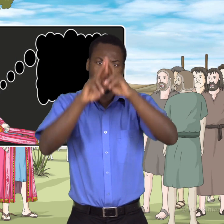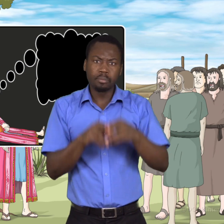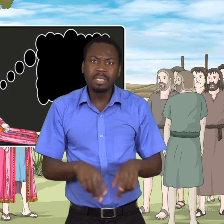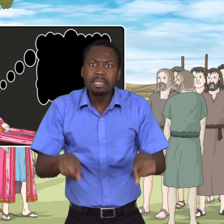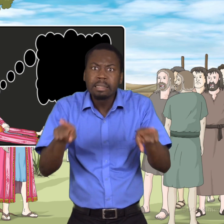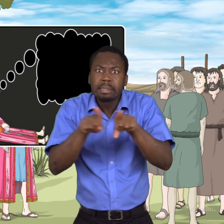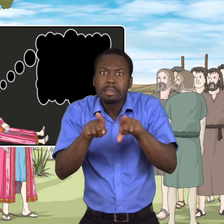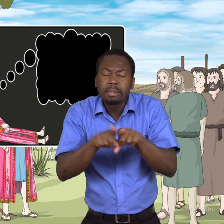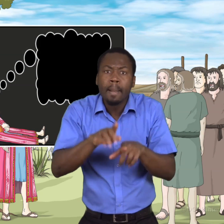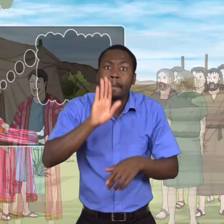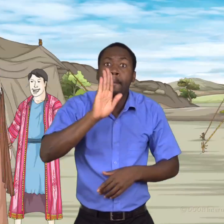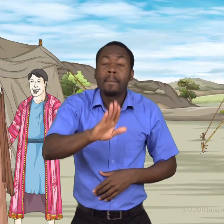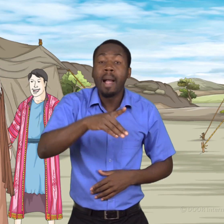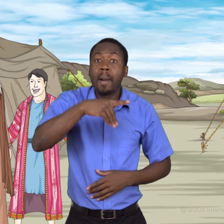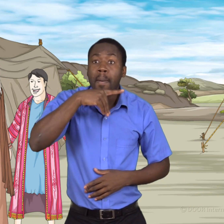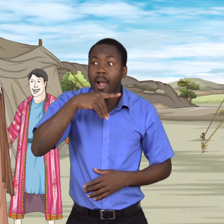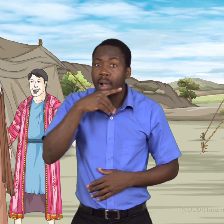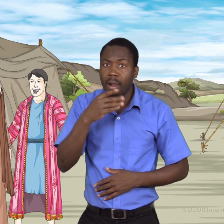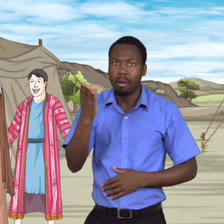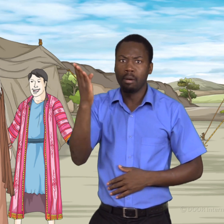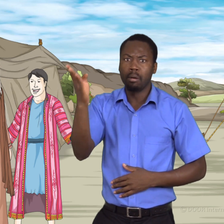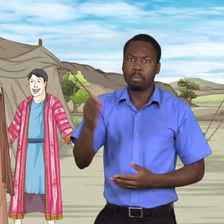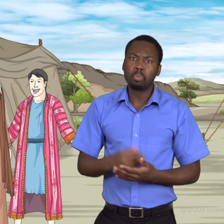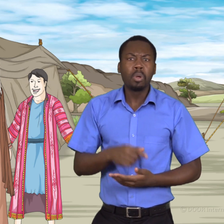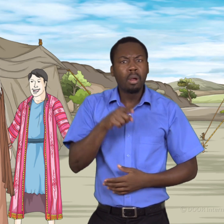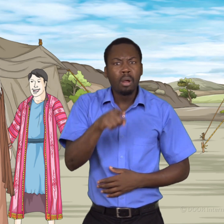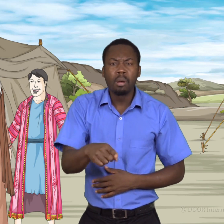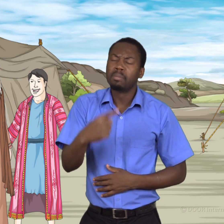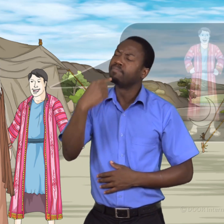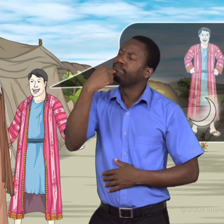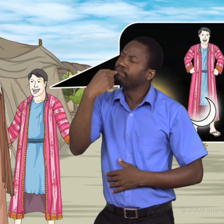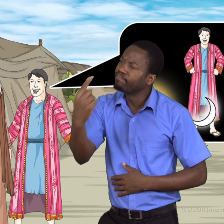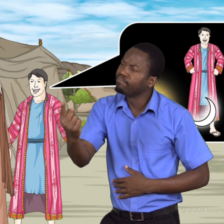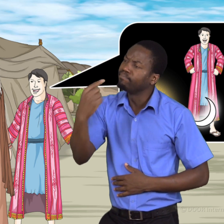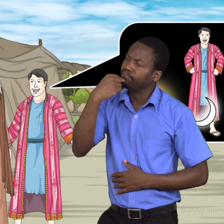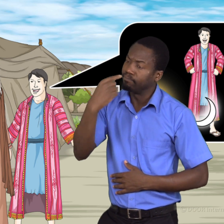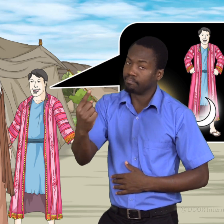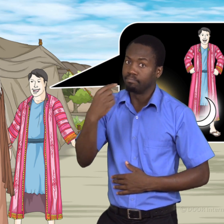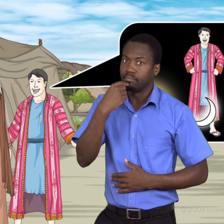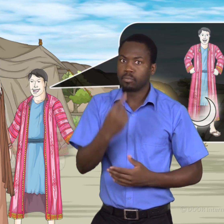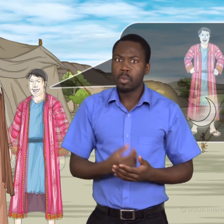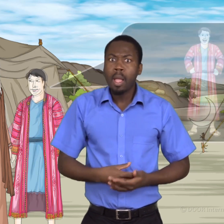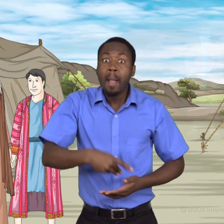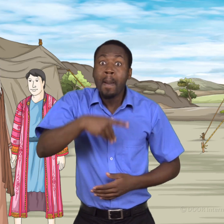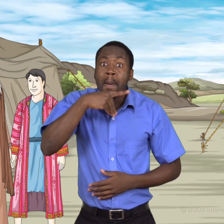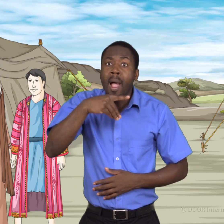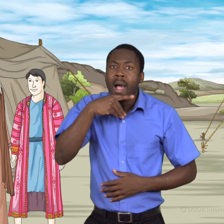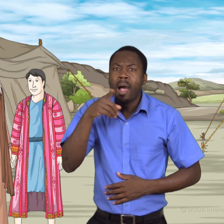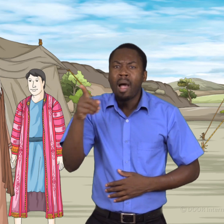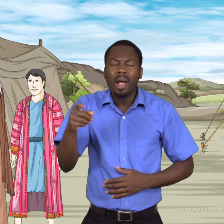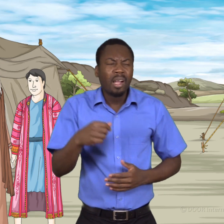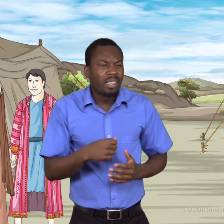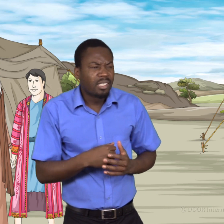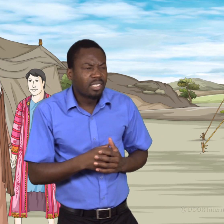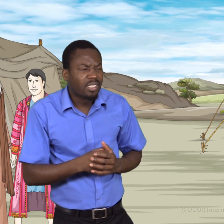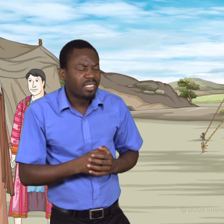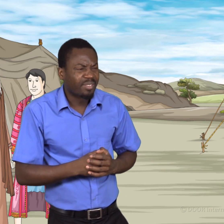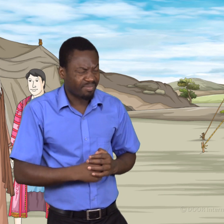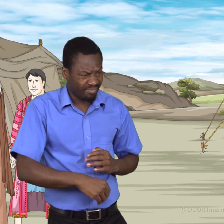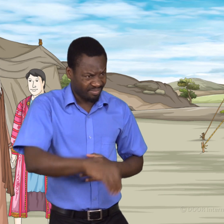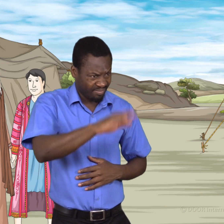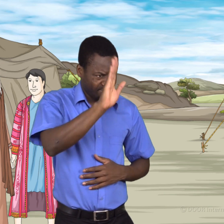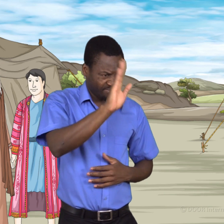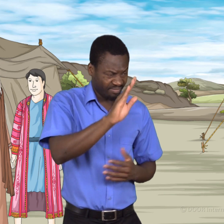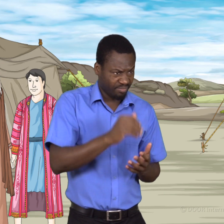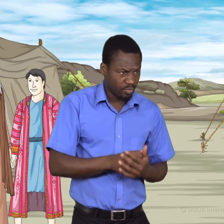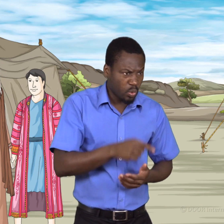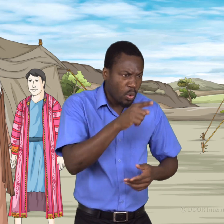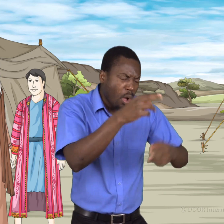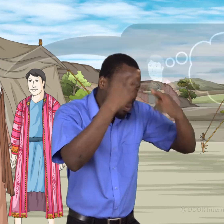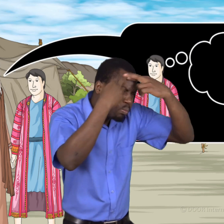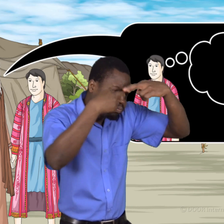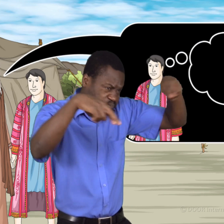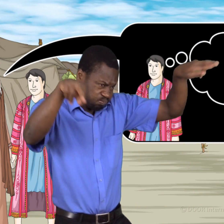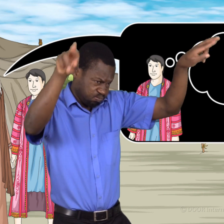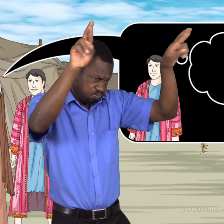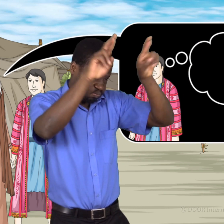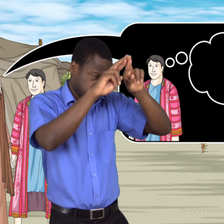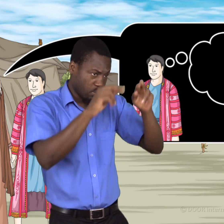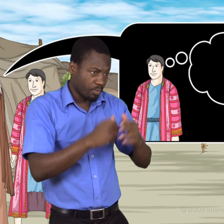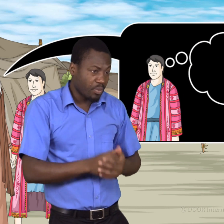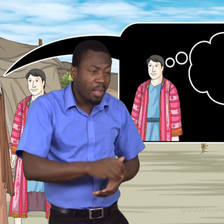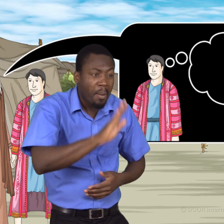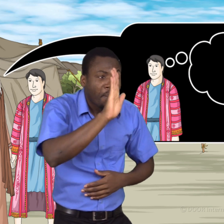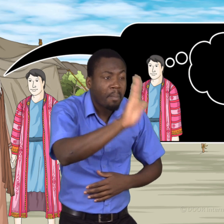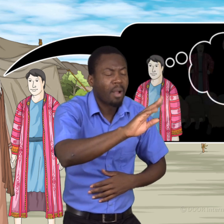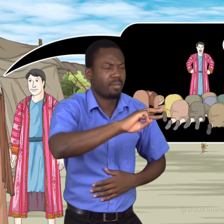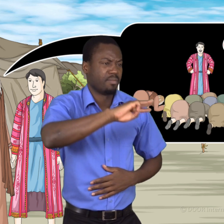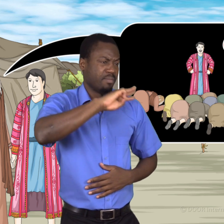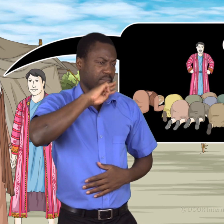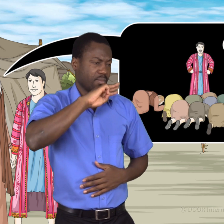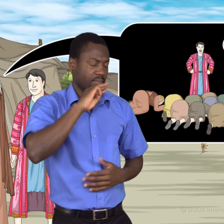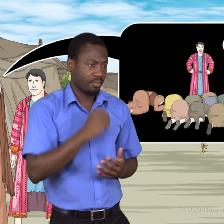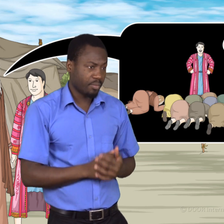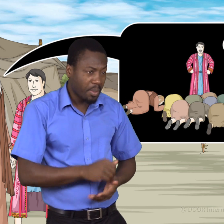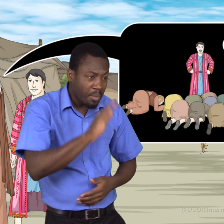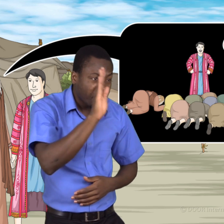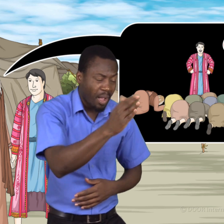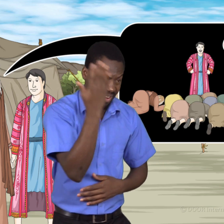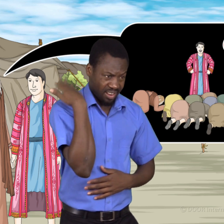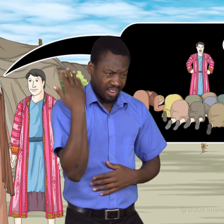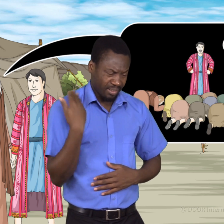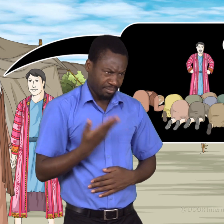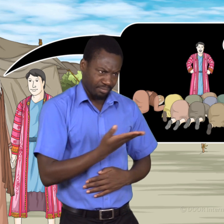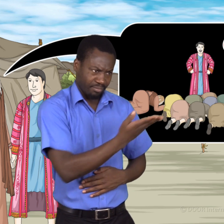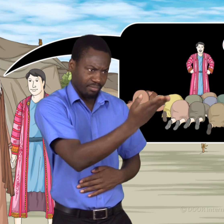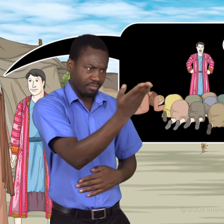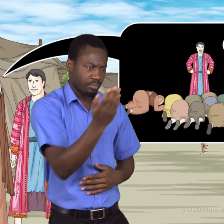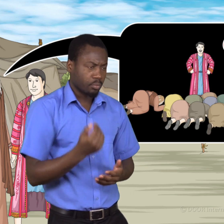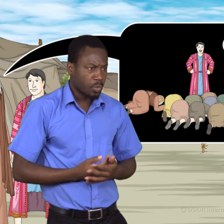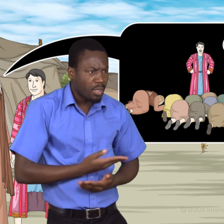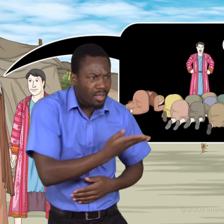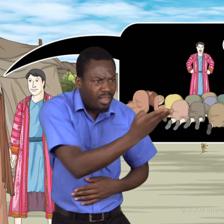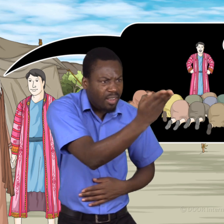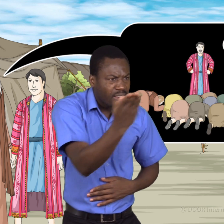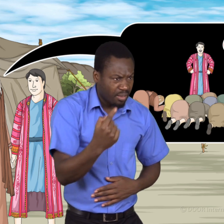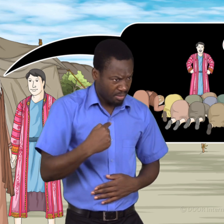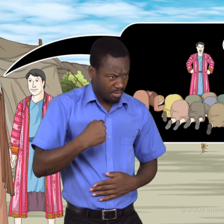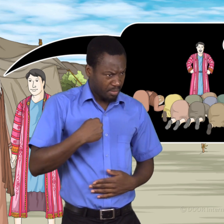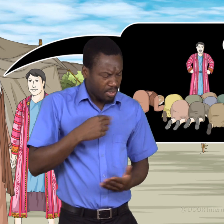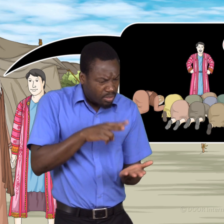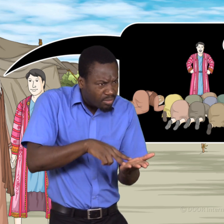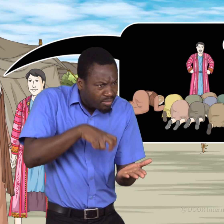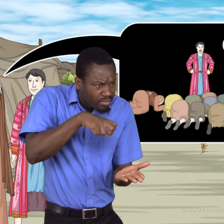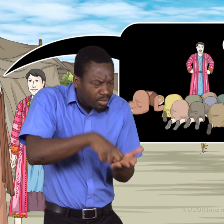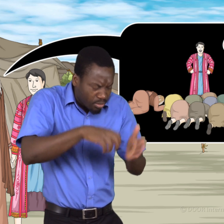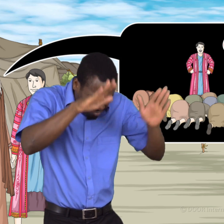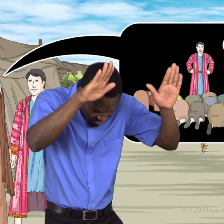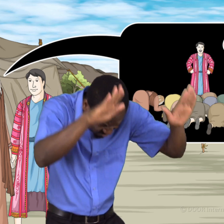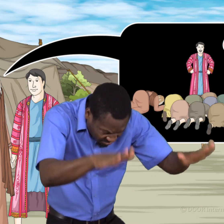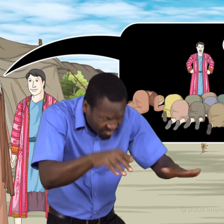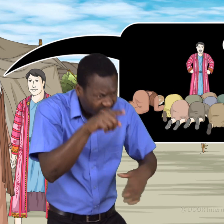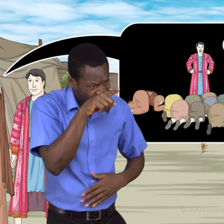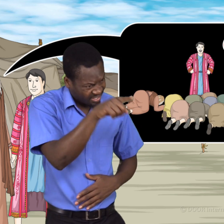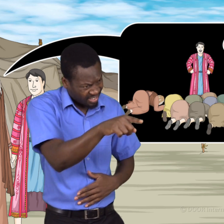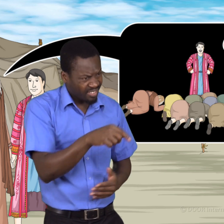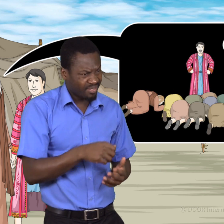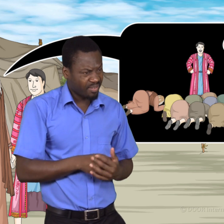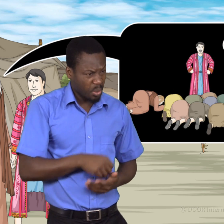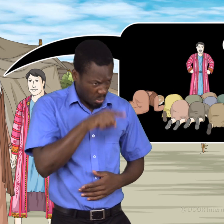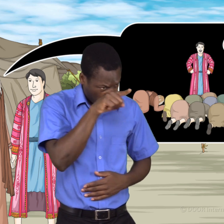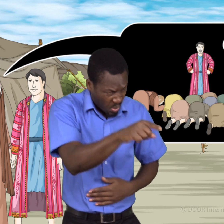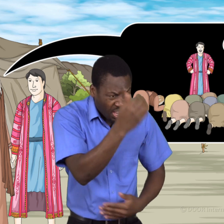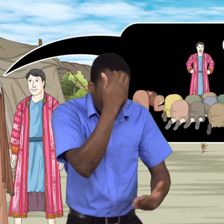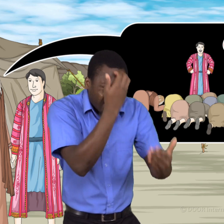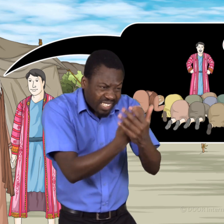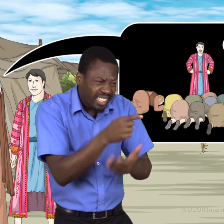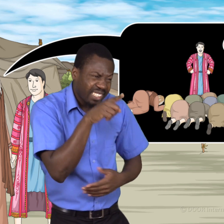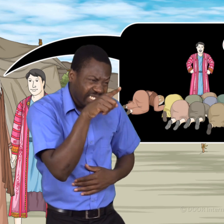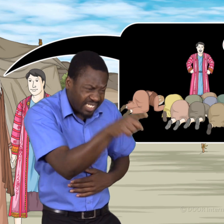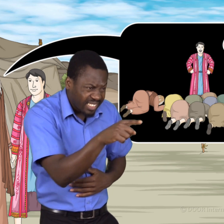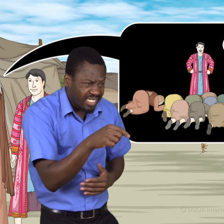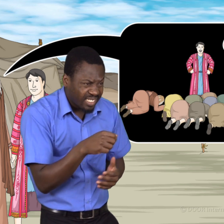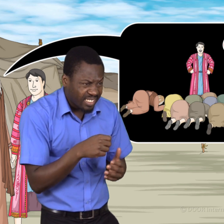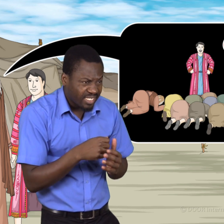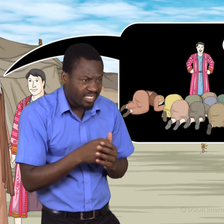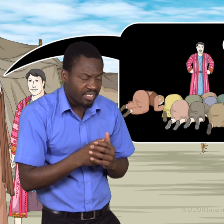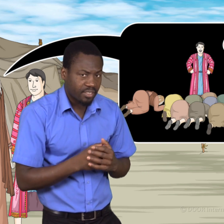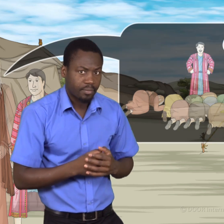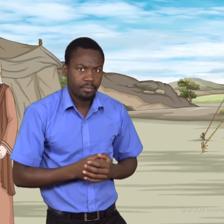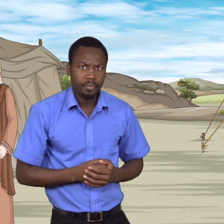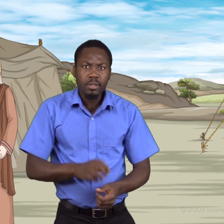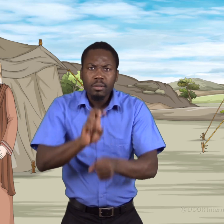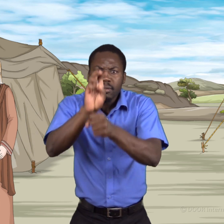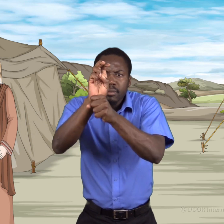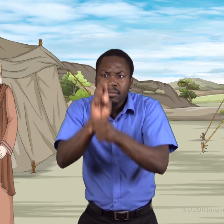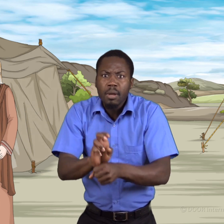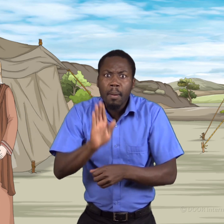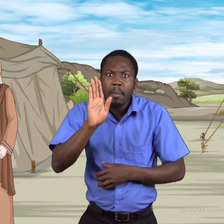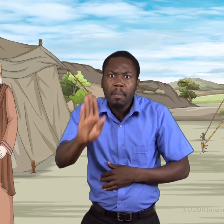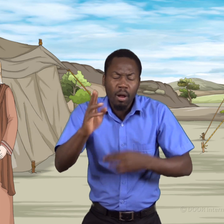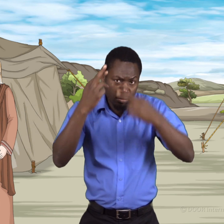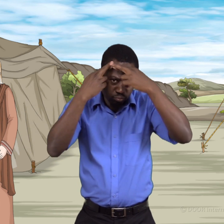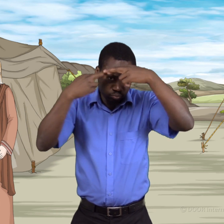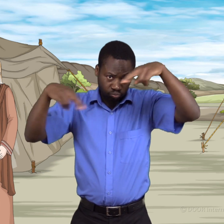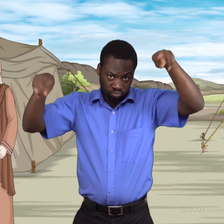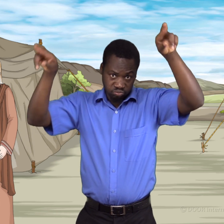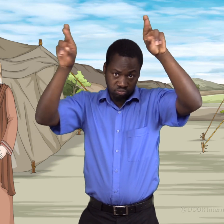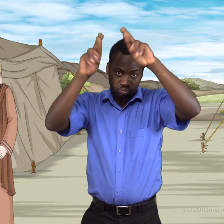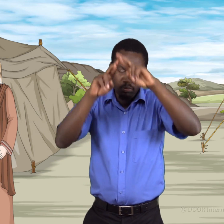He told his father and brothers, but his father rebuked him and said, “What is this dream that you have had? Will your mother and brothers and I actually come and bow down to the ground before you?”